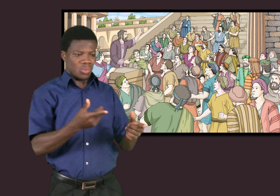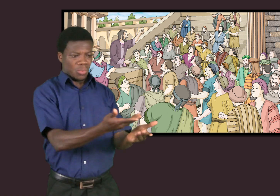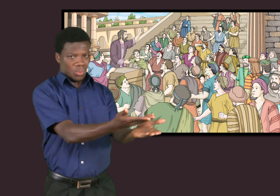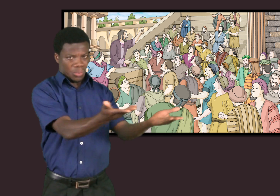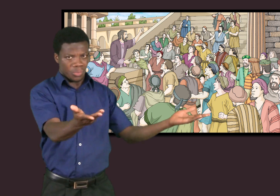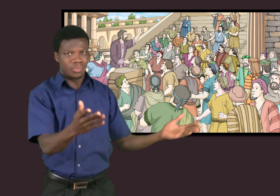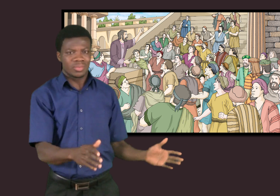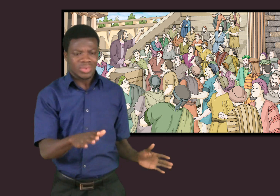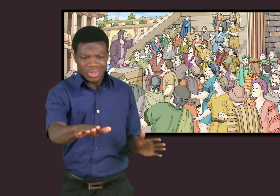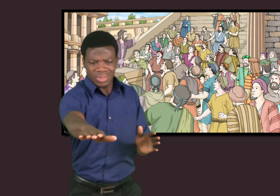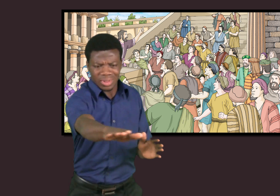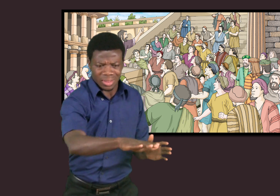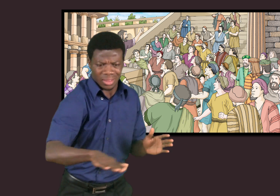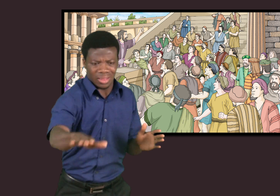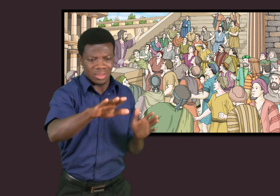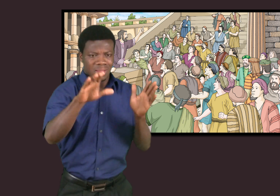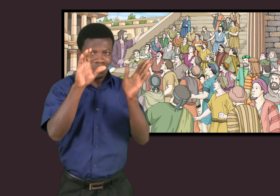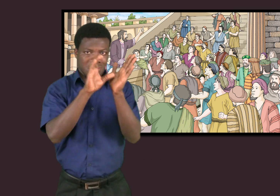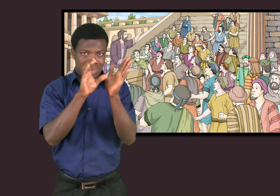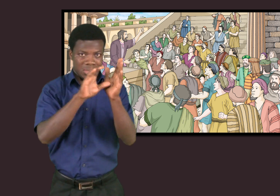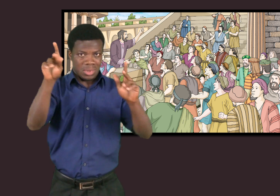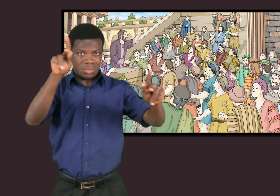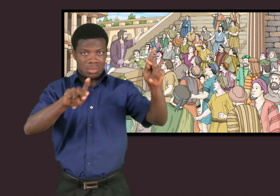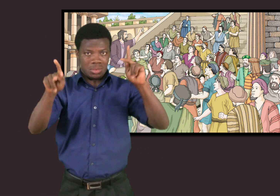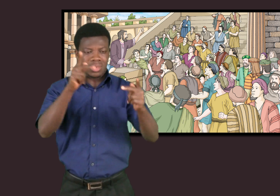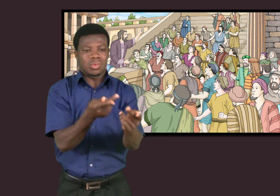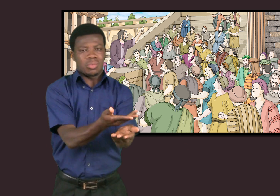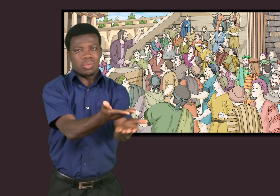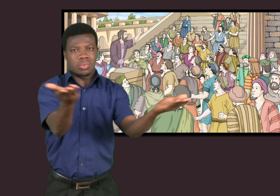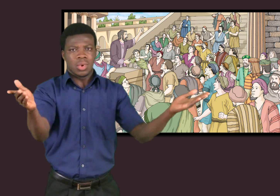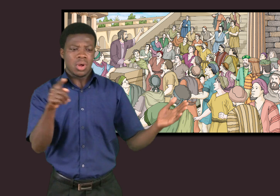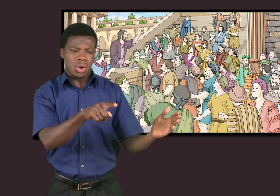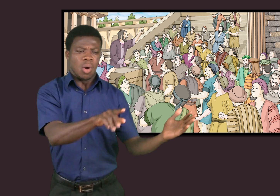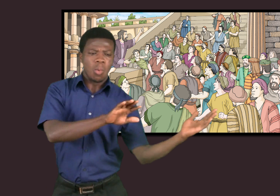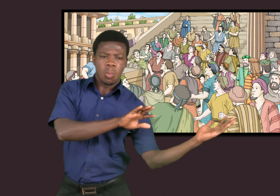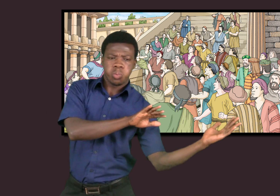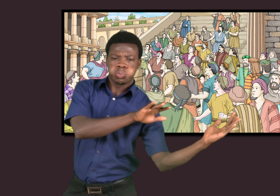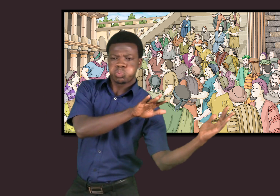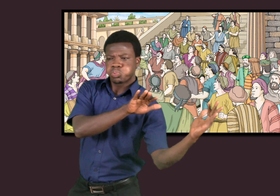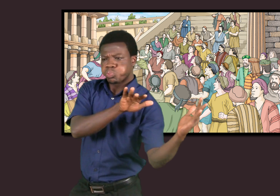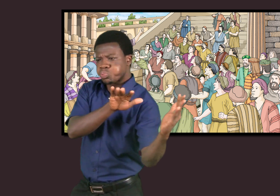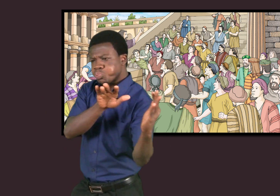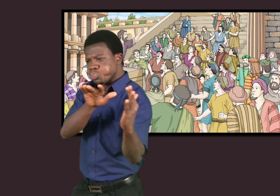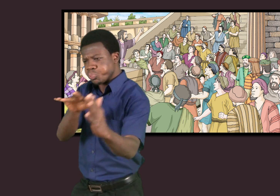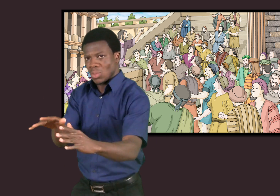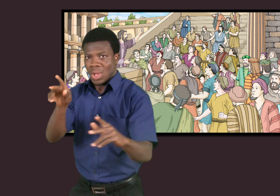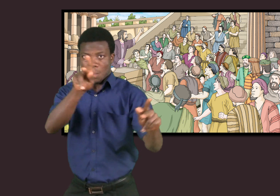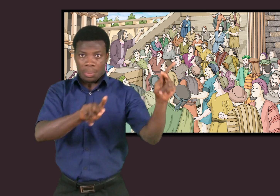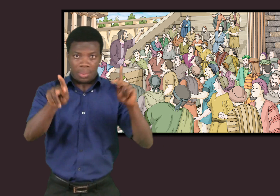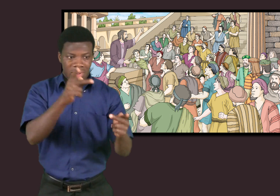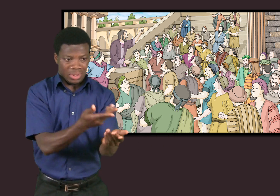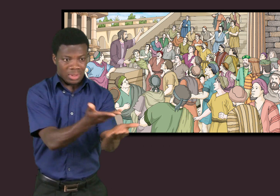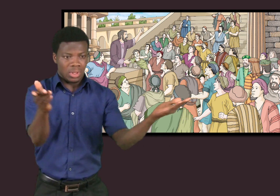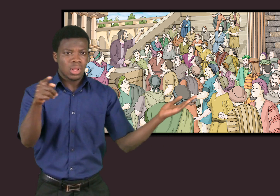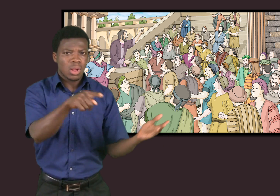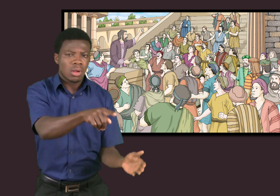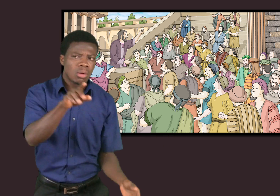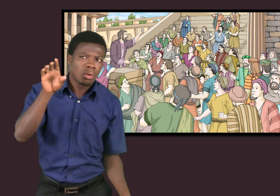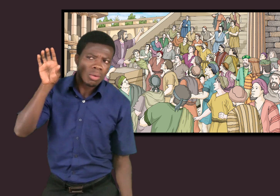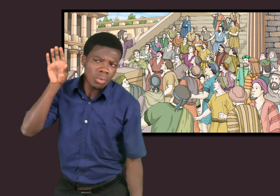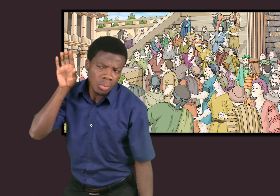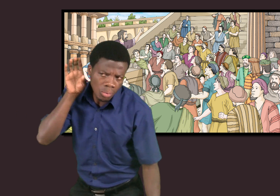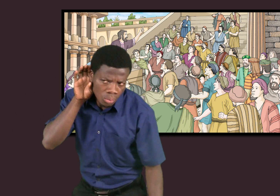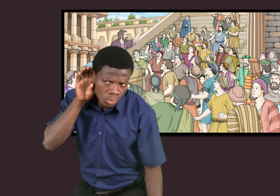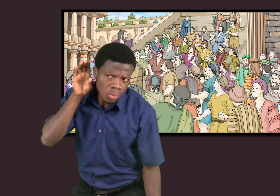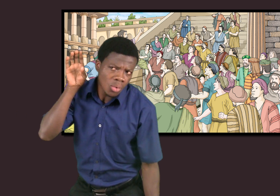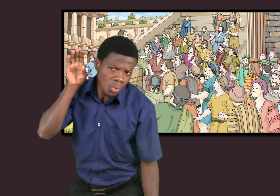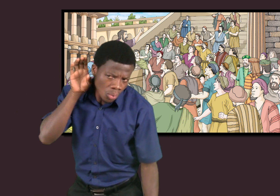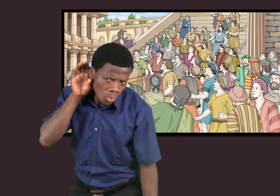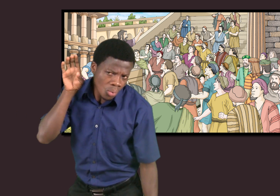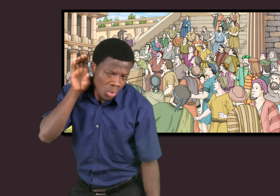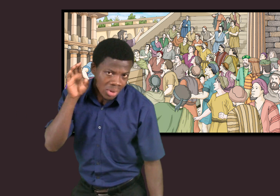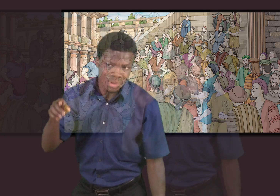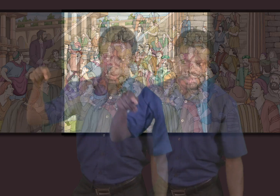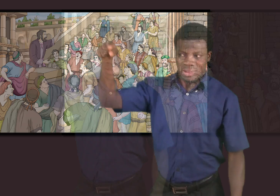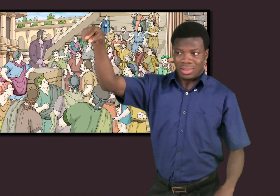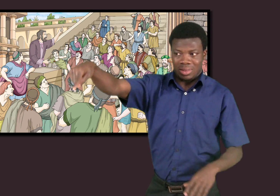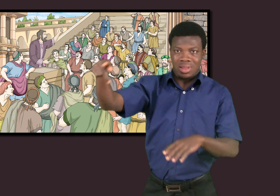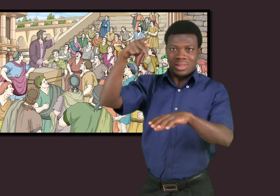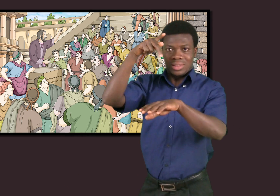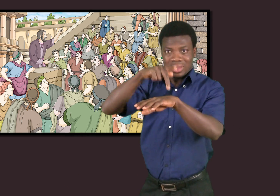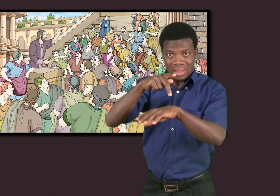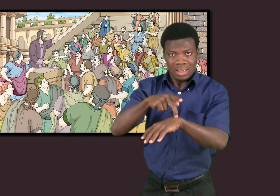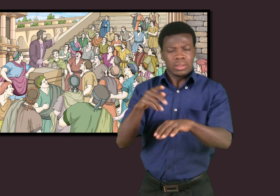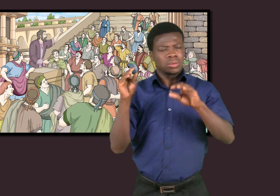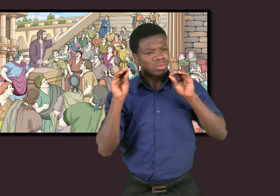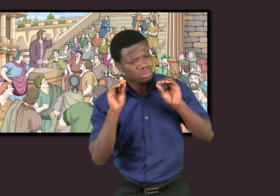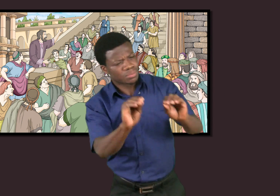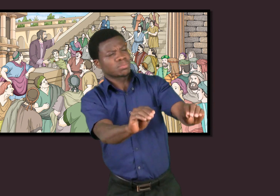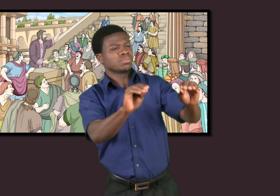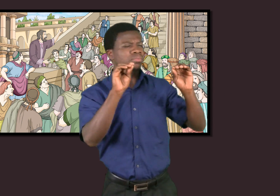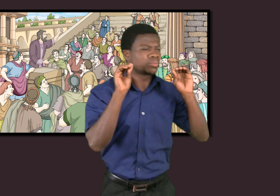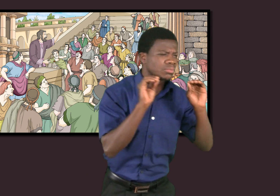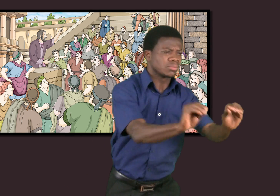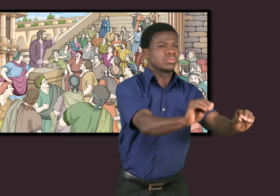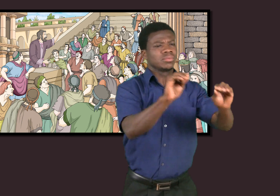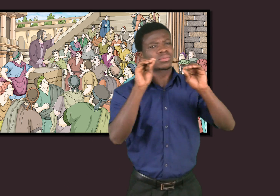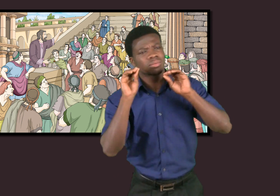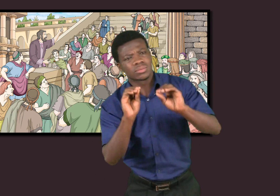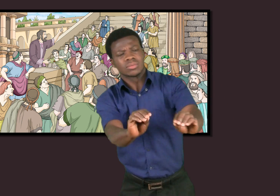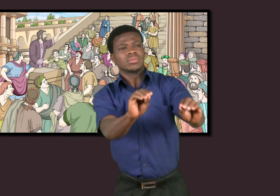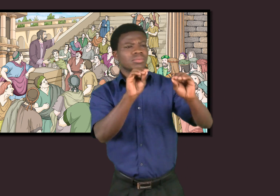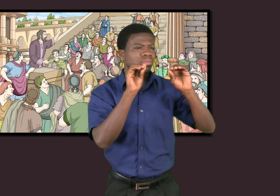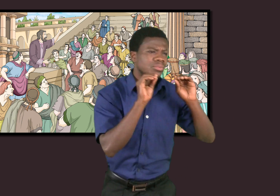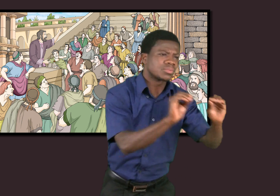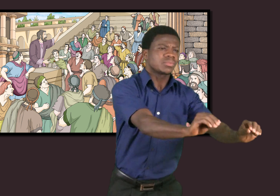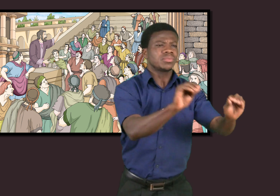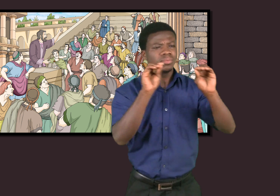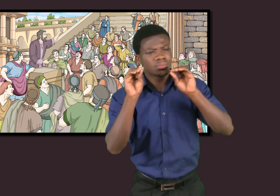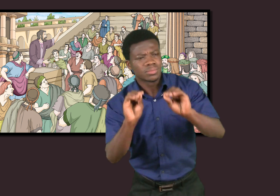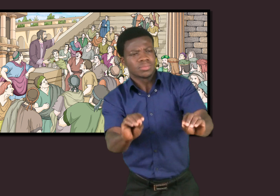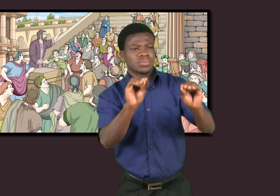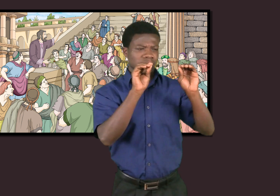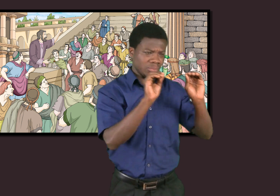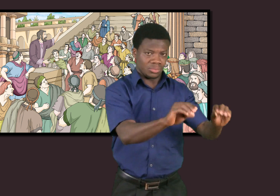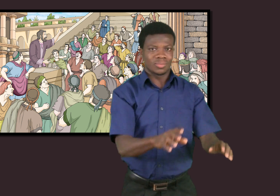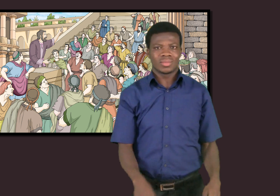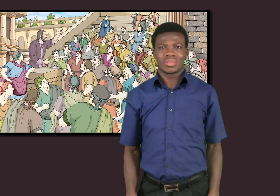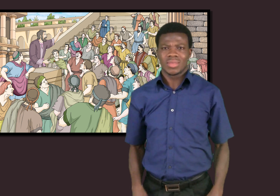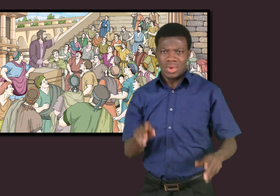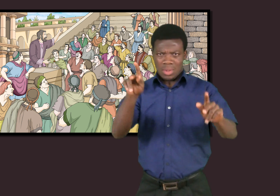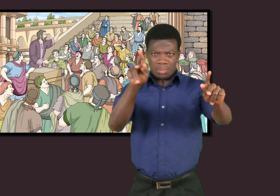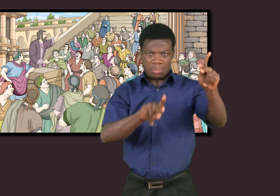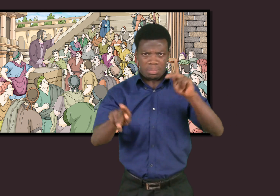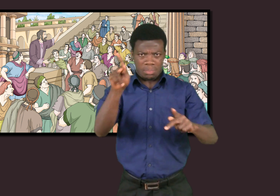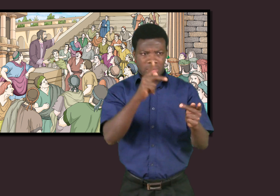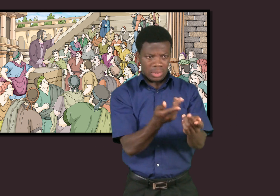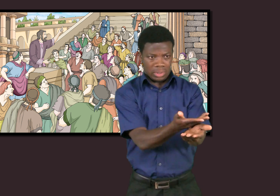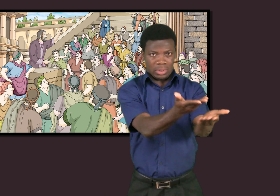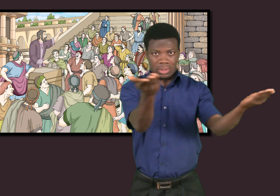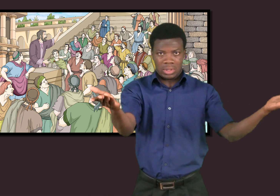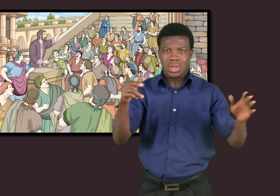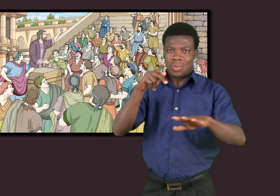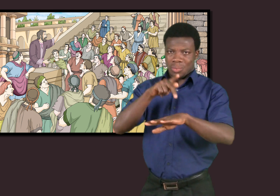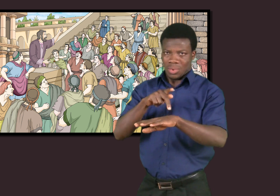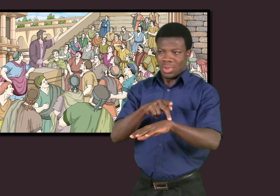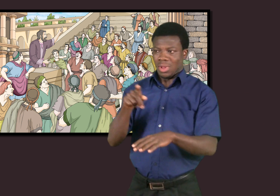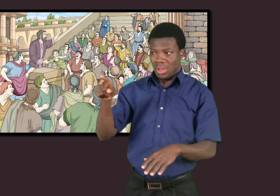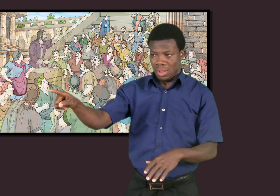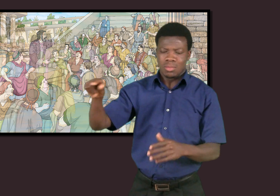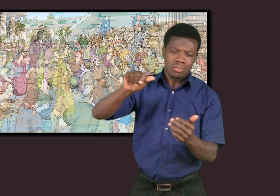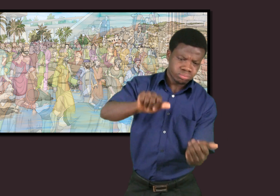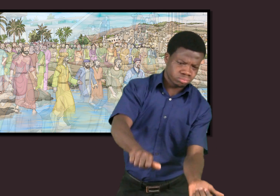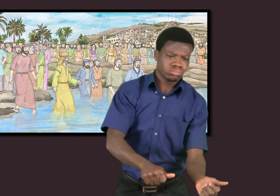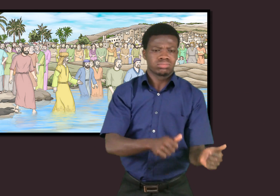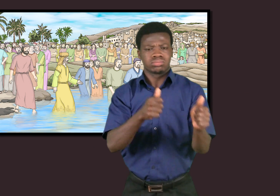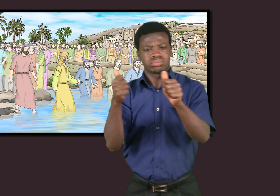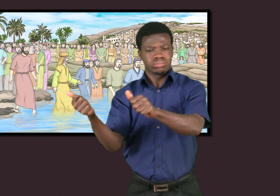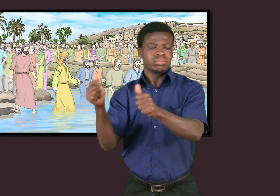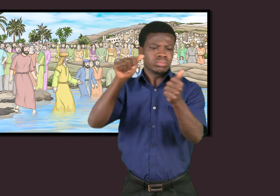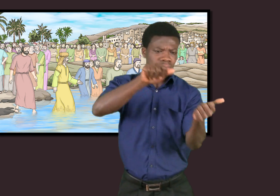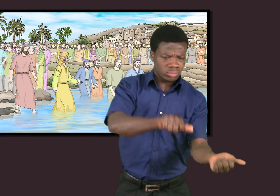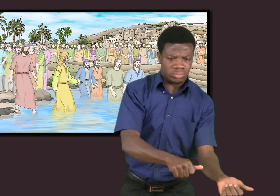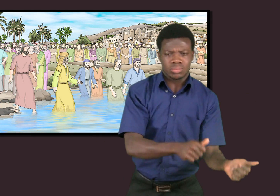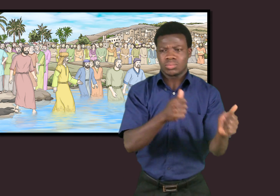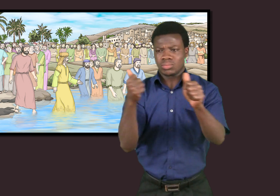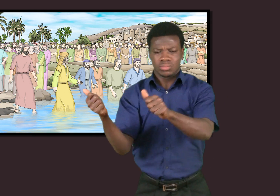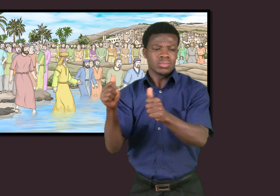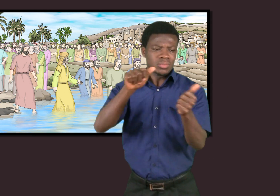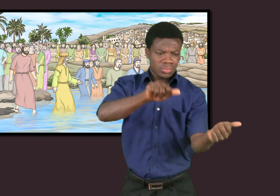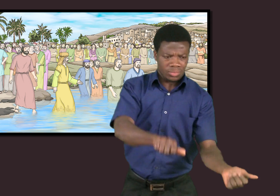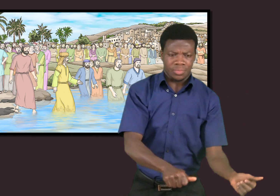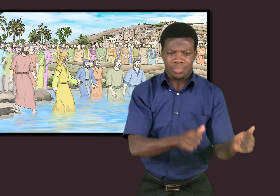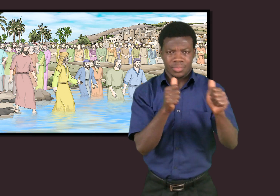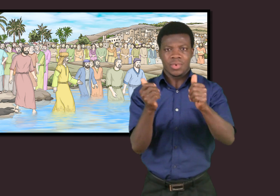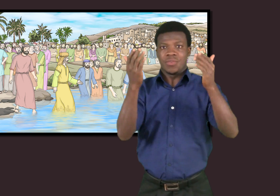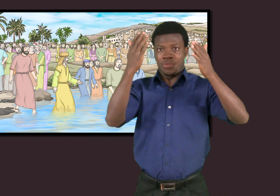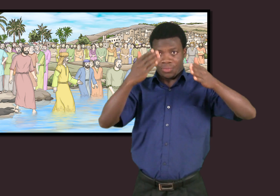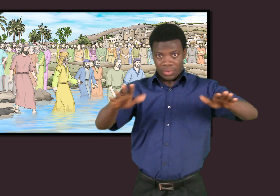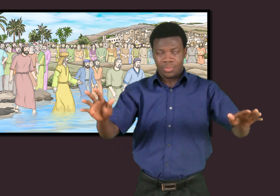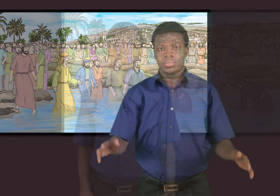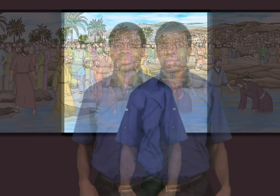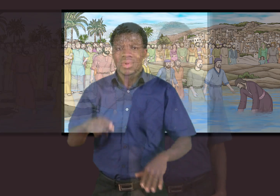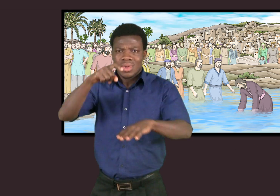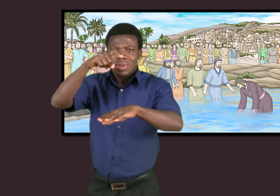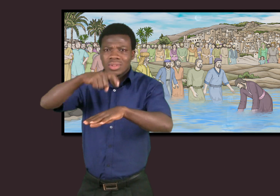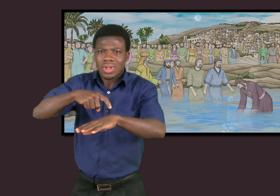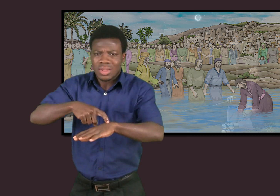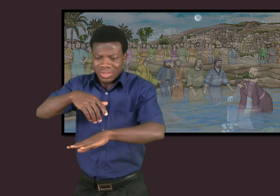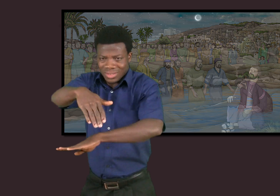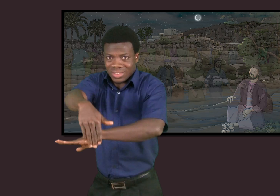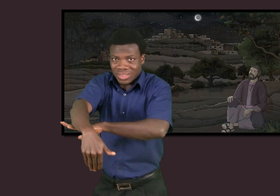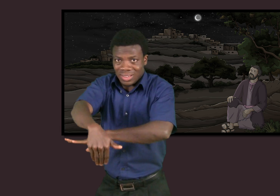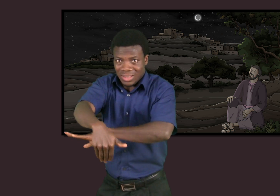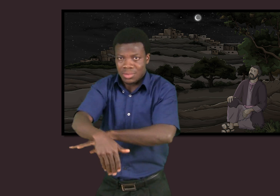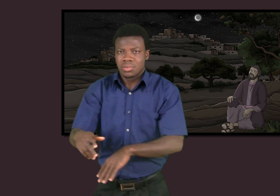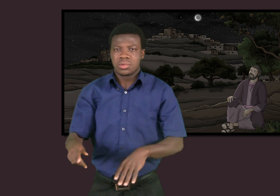And many of the Corinthians who heard the message believed and were baptized.